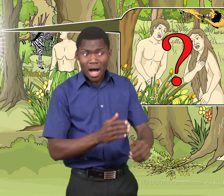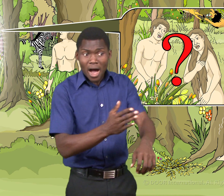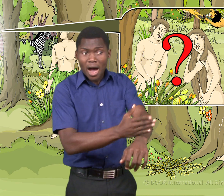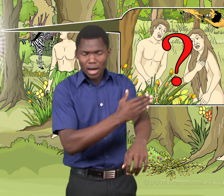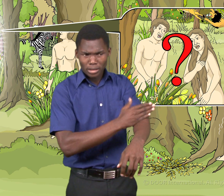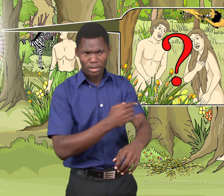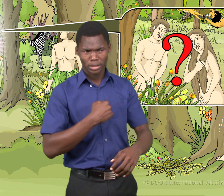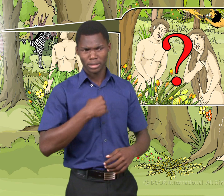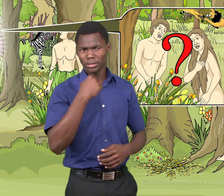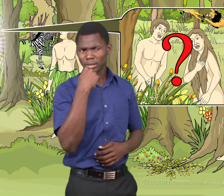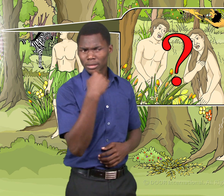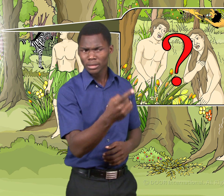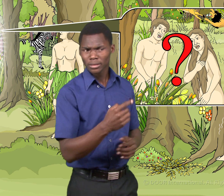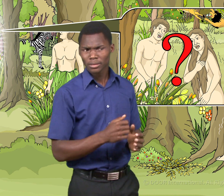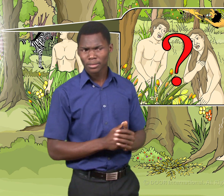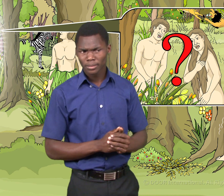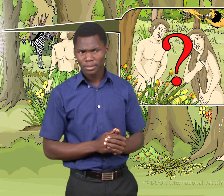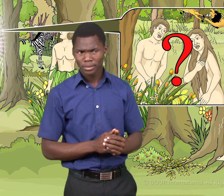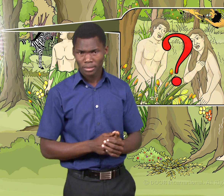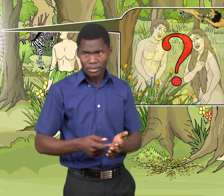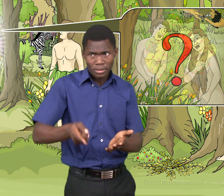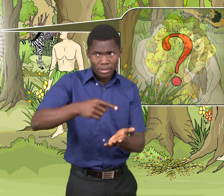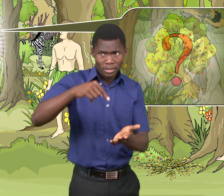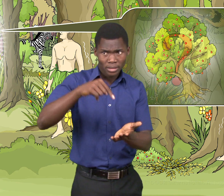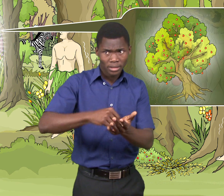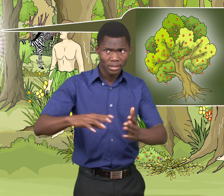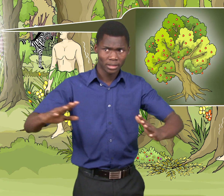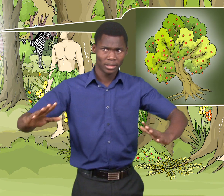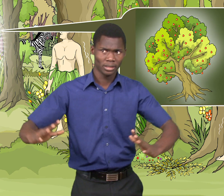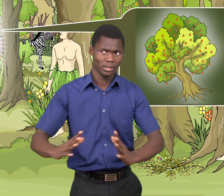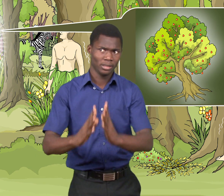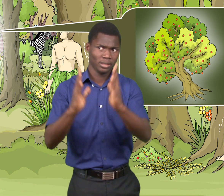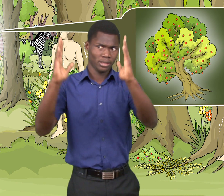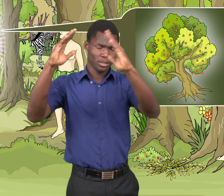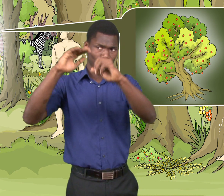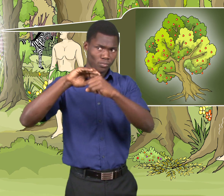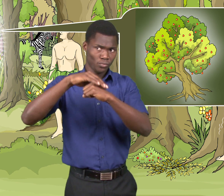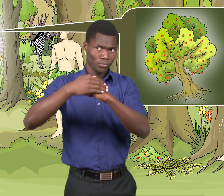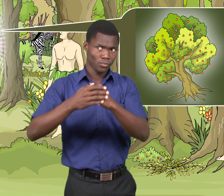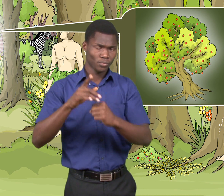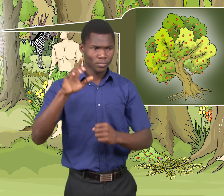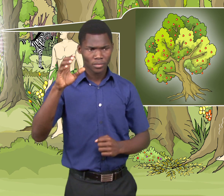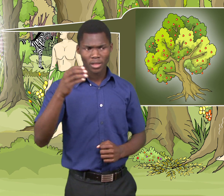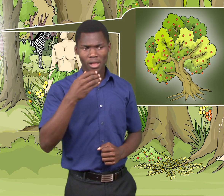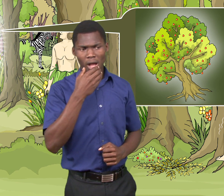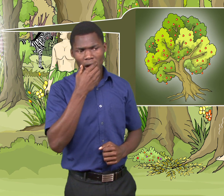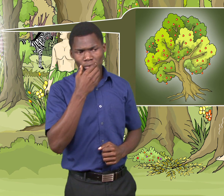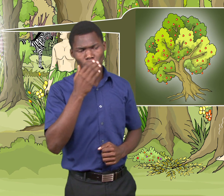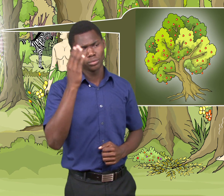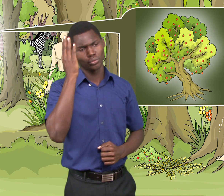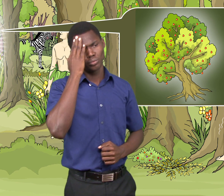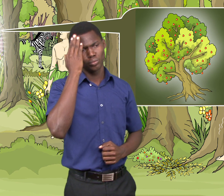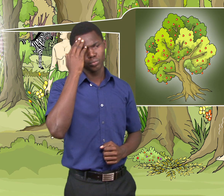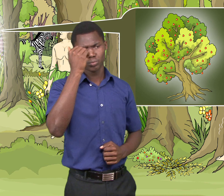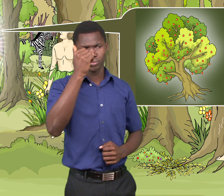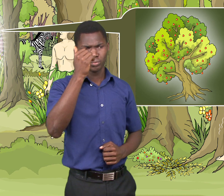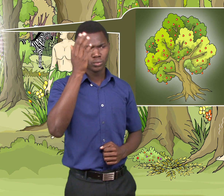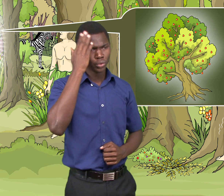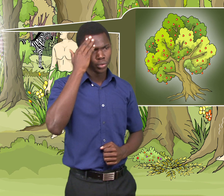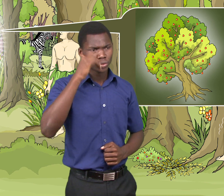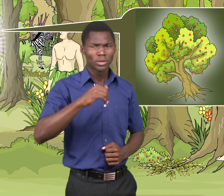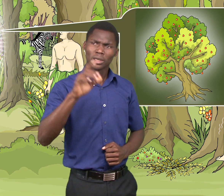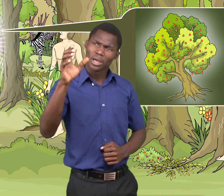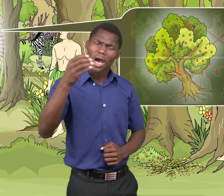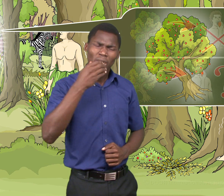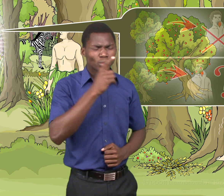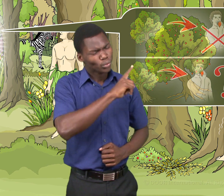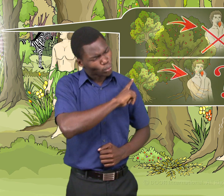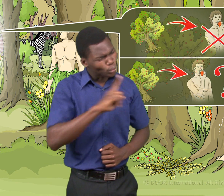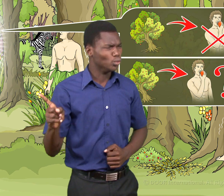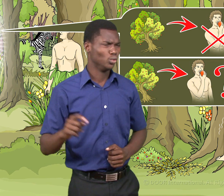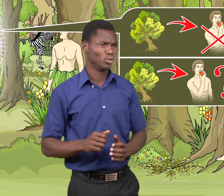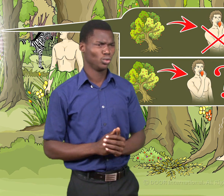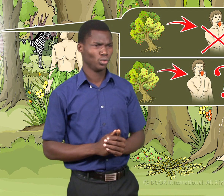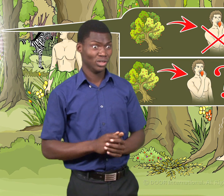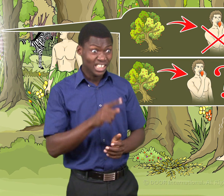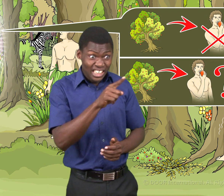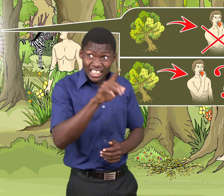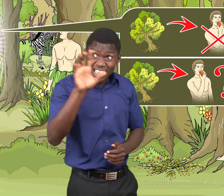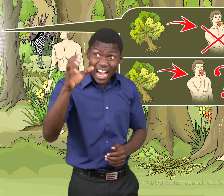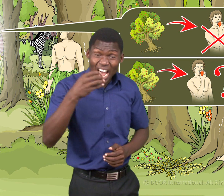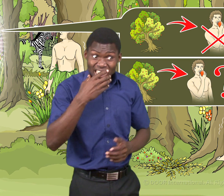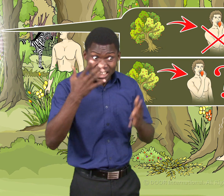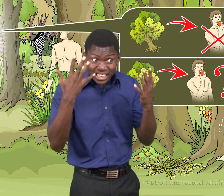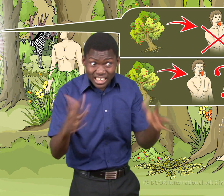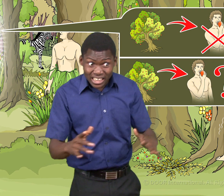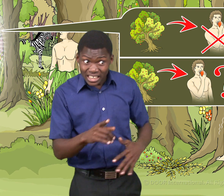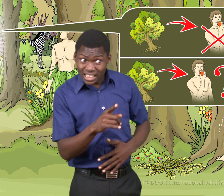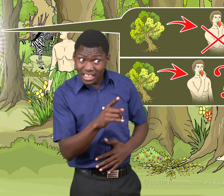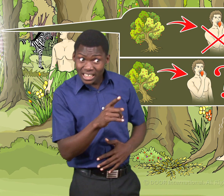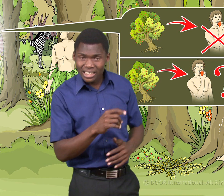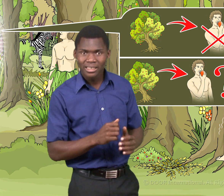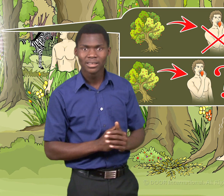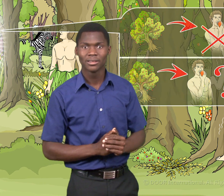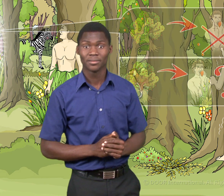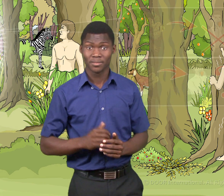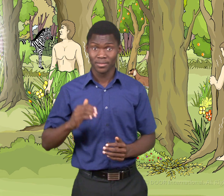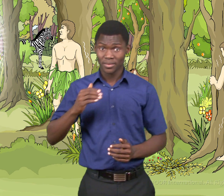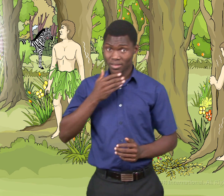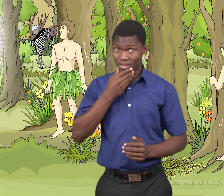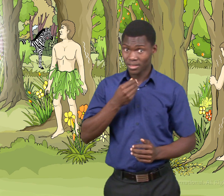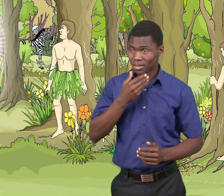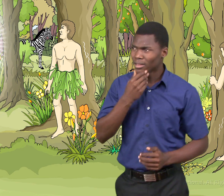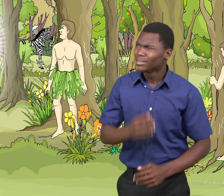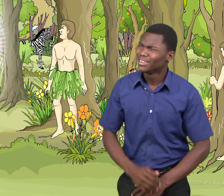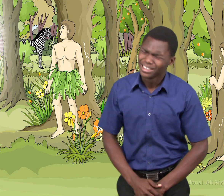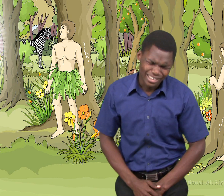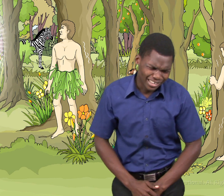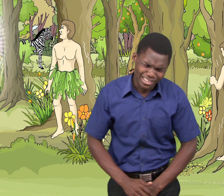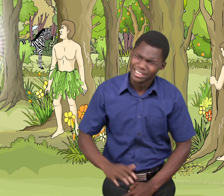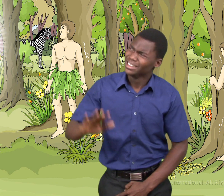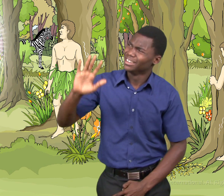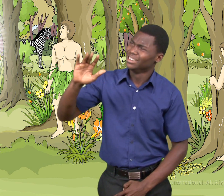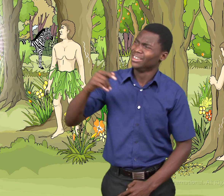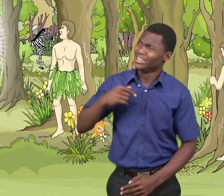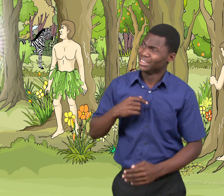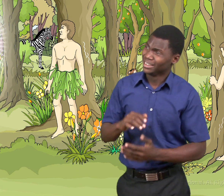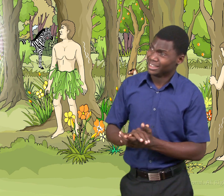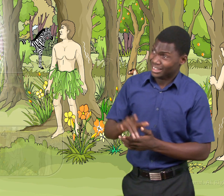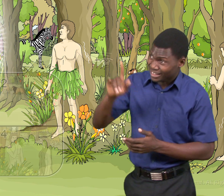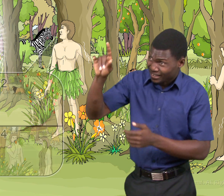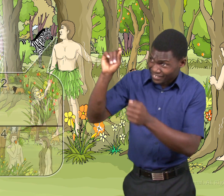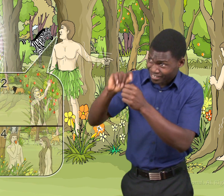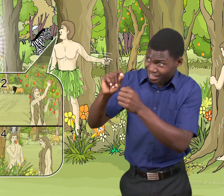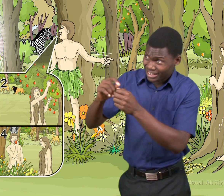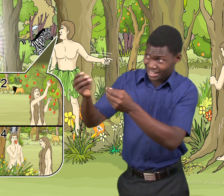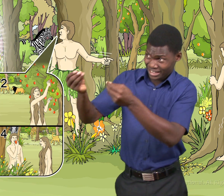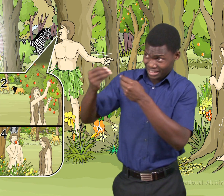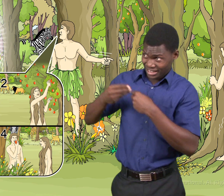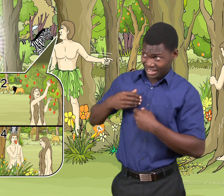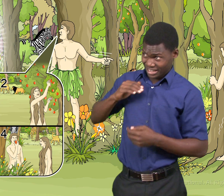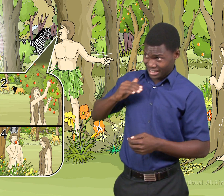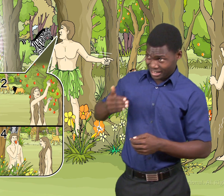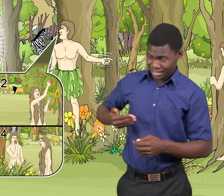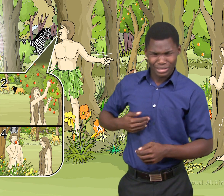“Have you eaten from the tree of which I commanded you not to eat?”